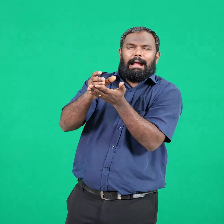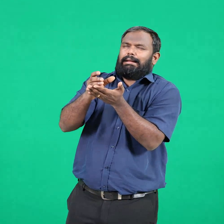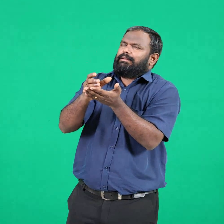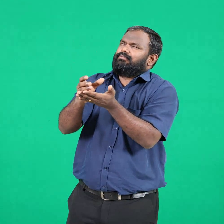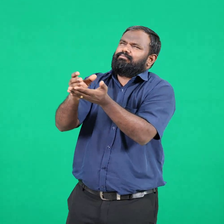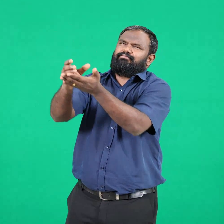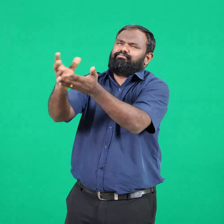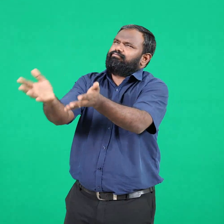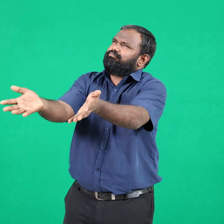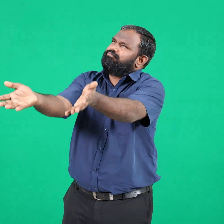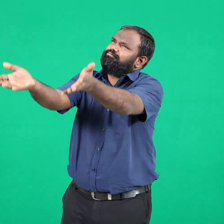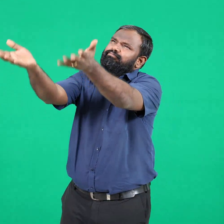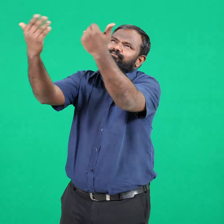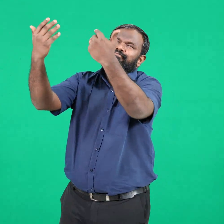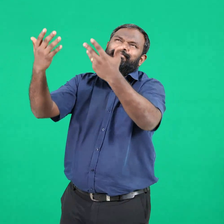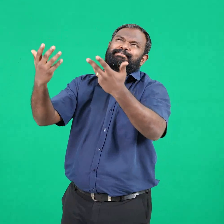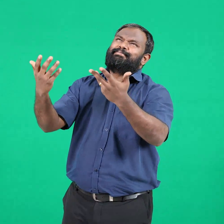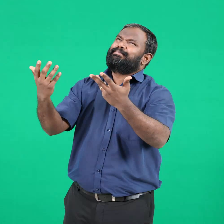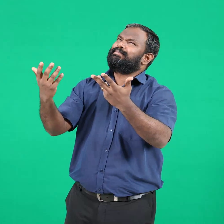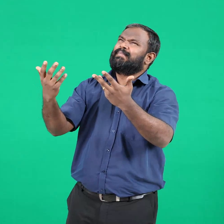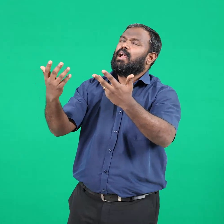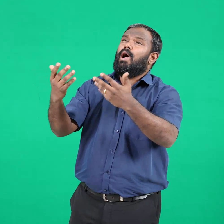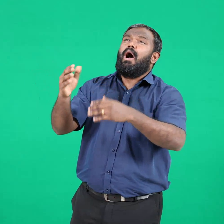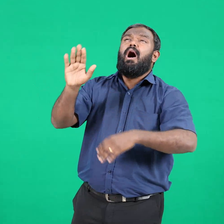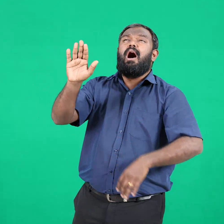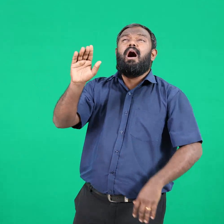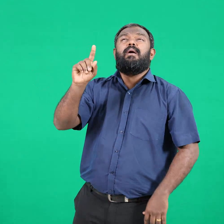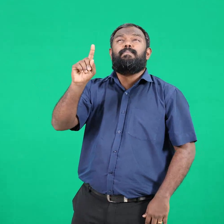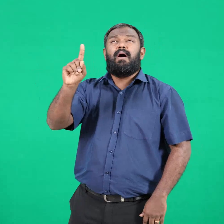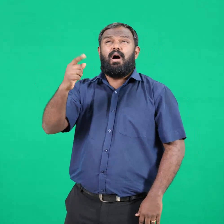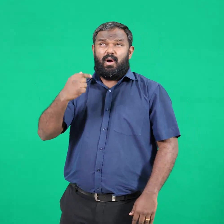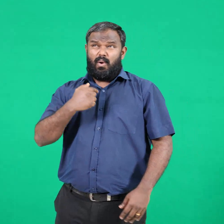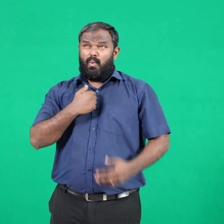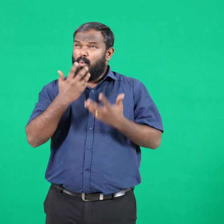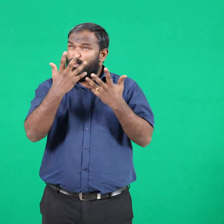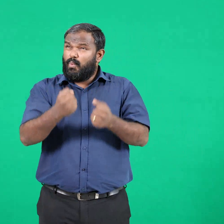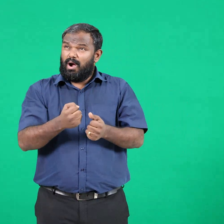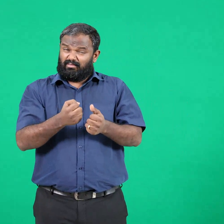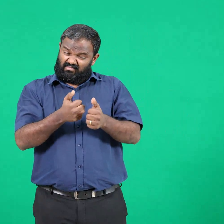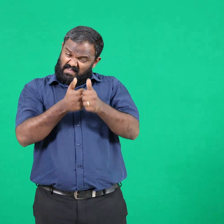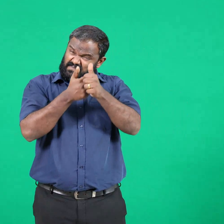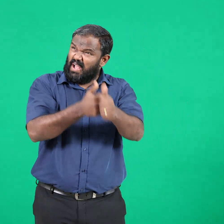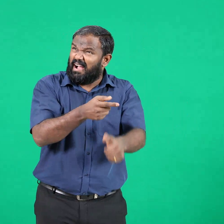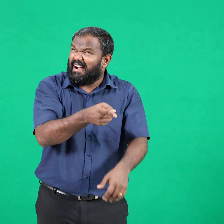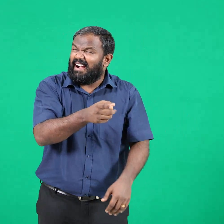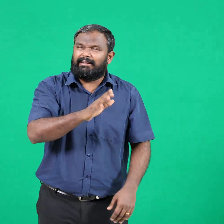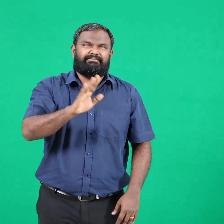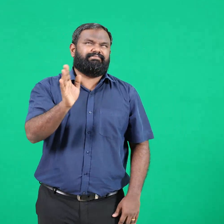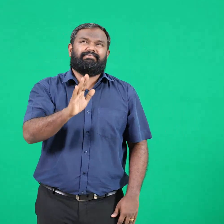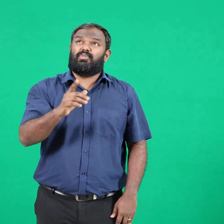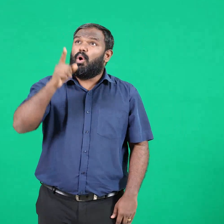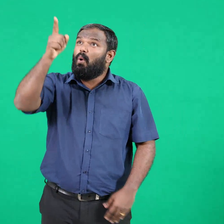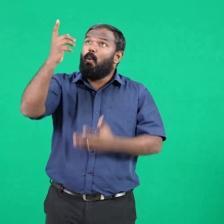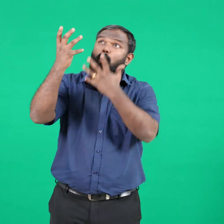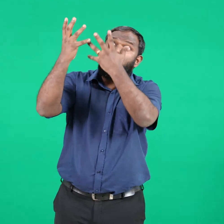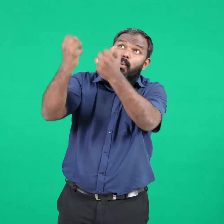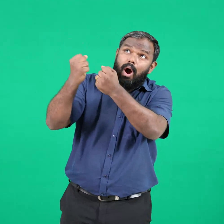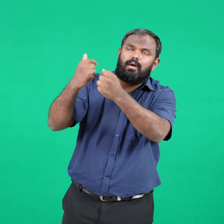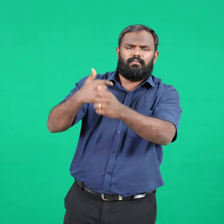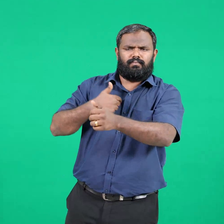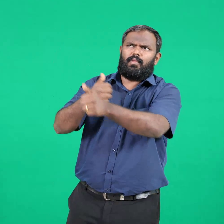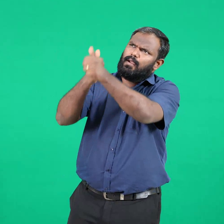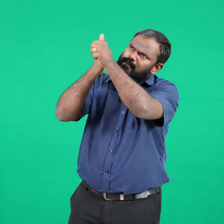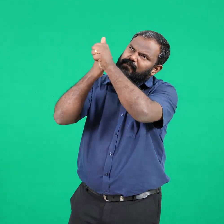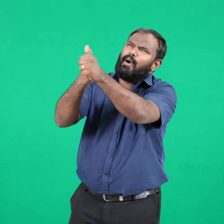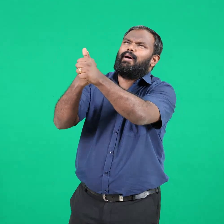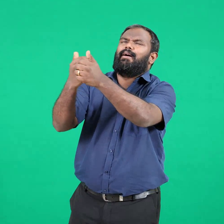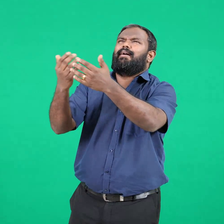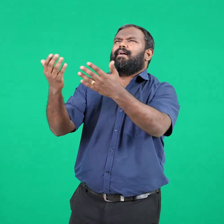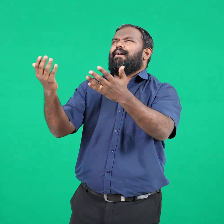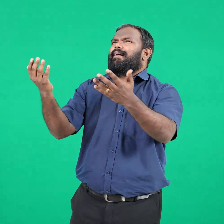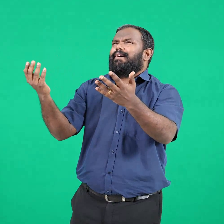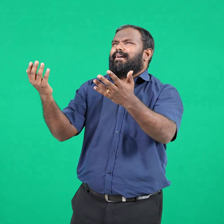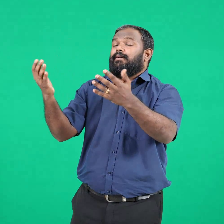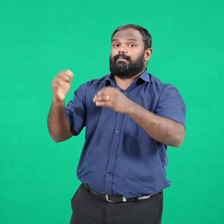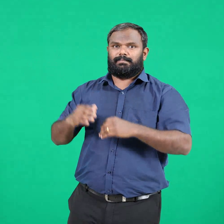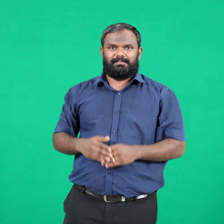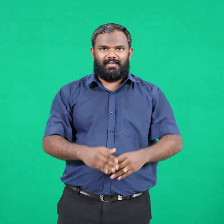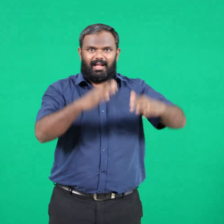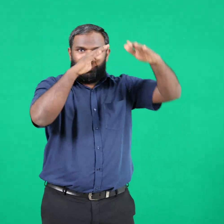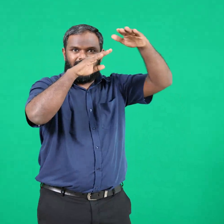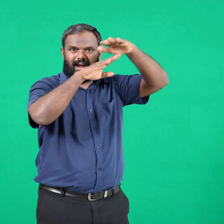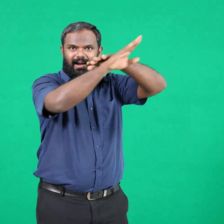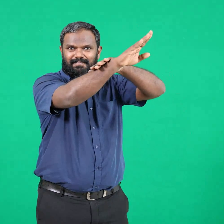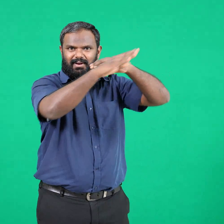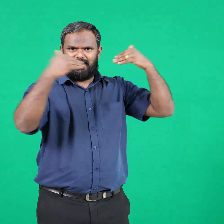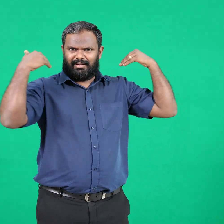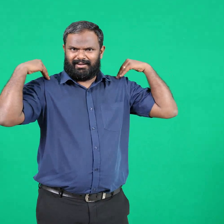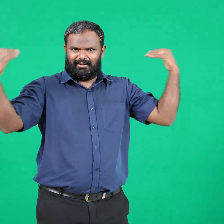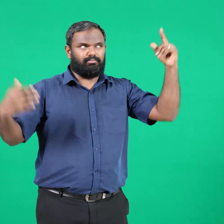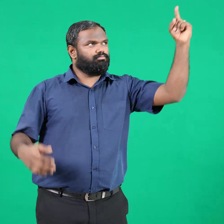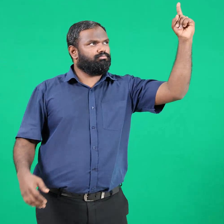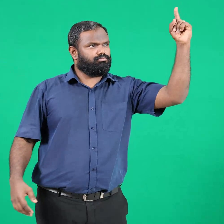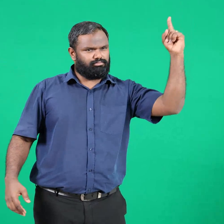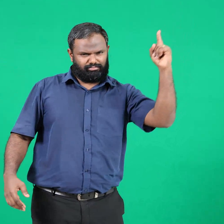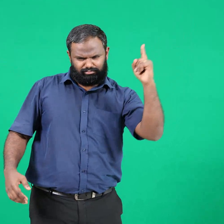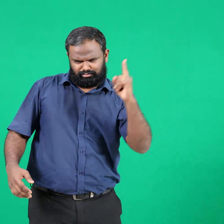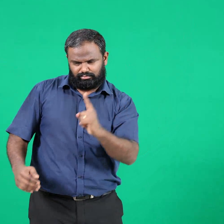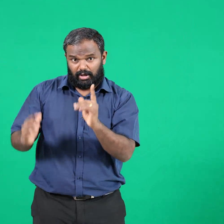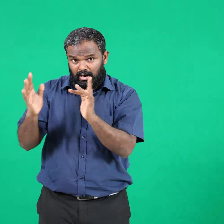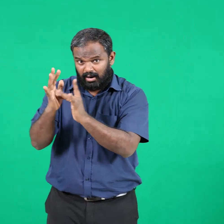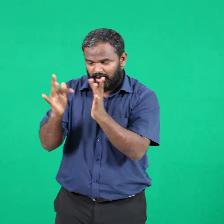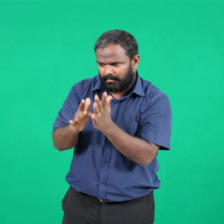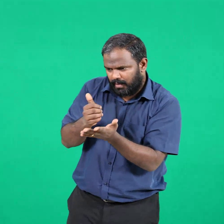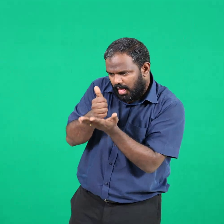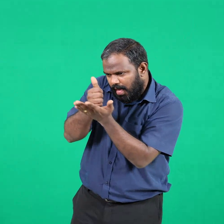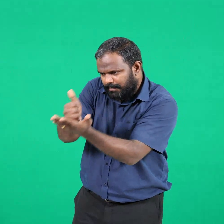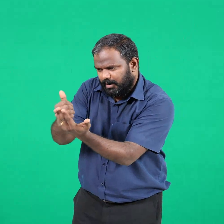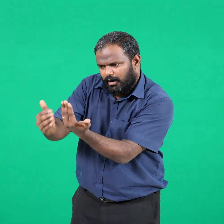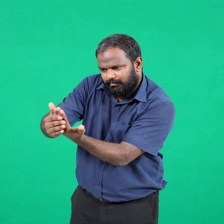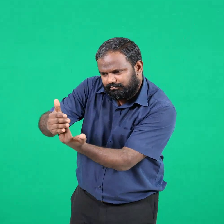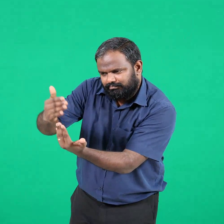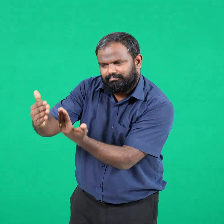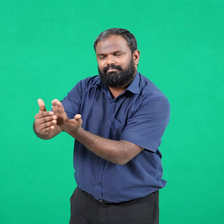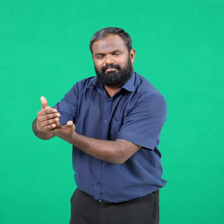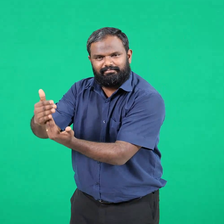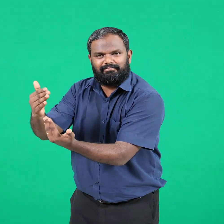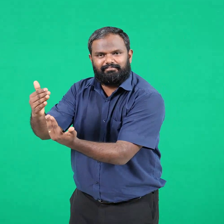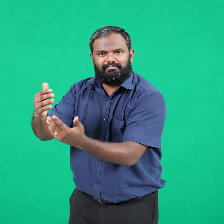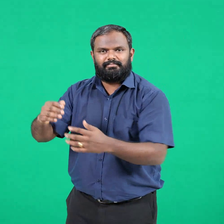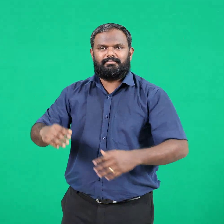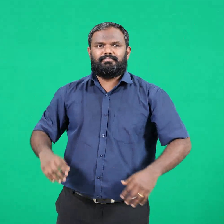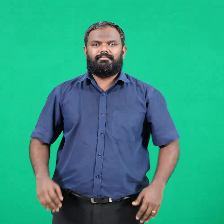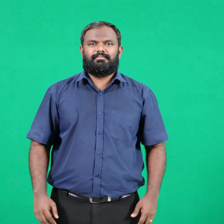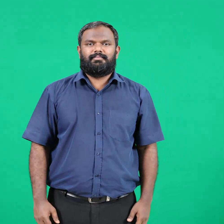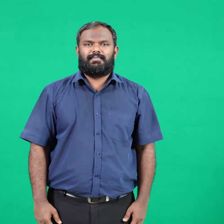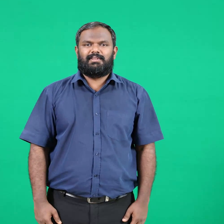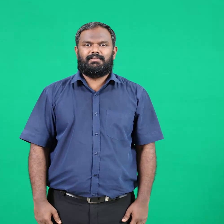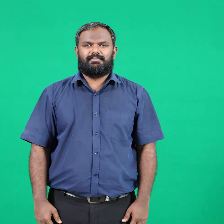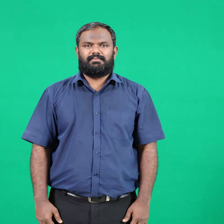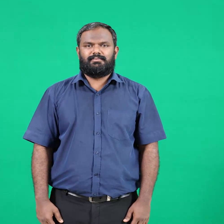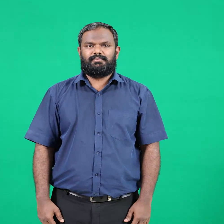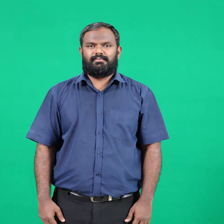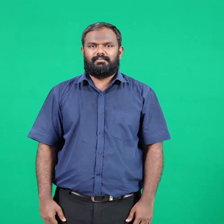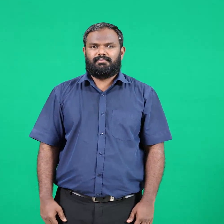Yet not My will, but Yours be done." Then an angel from heaven appeared to Him and strengthened Him.